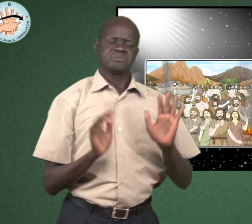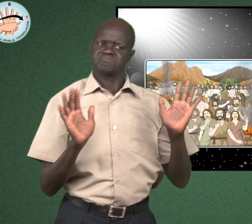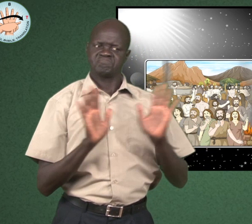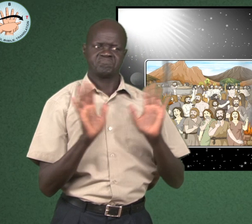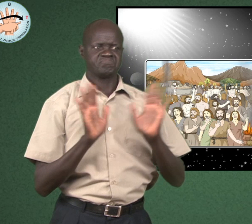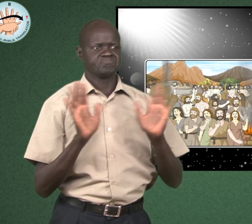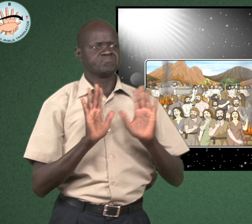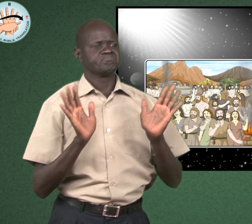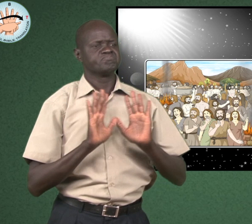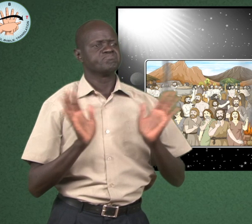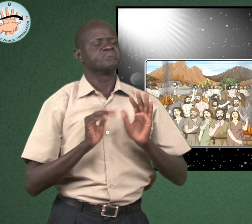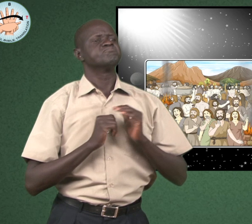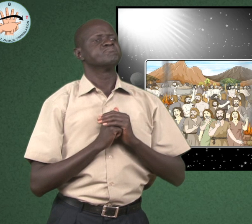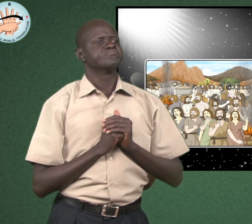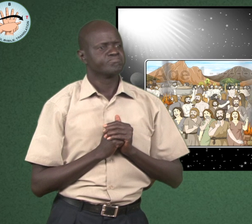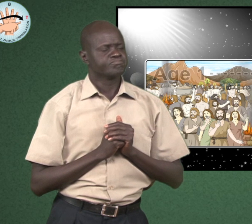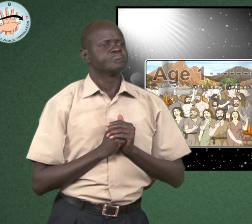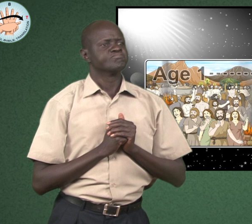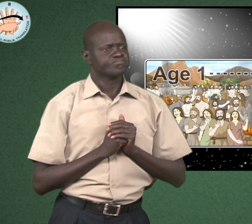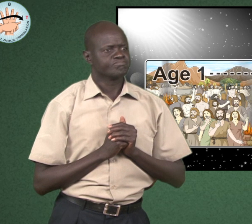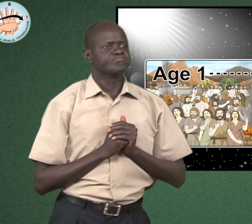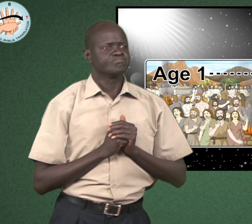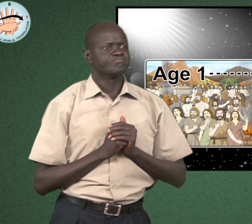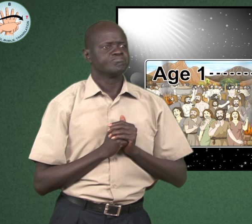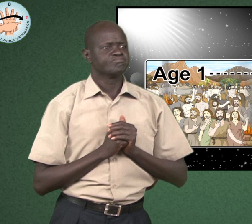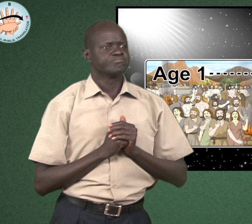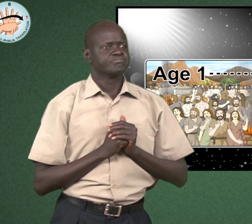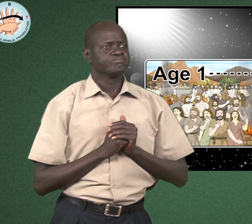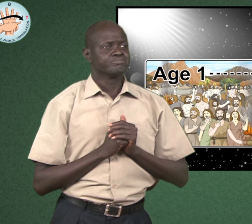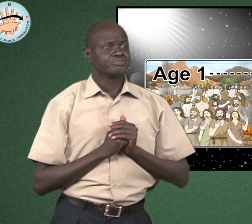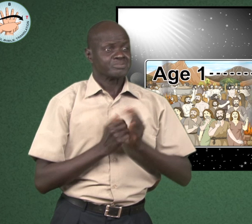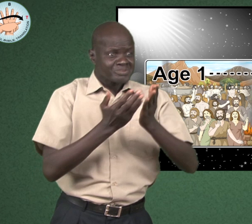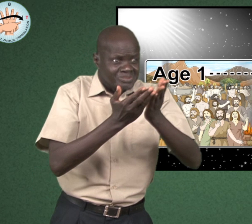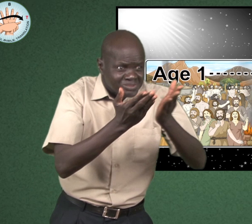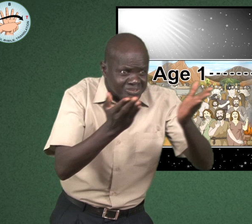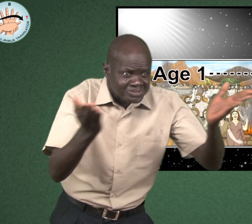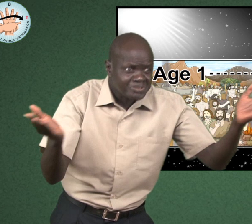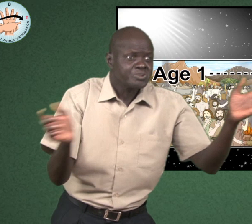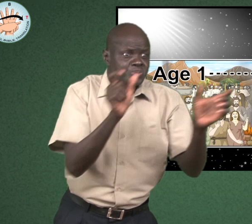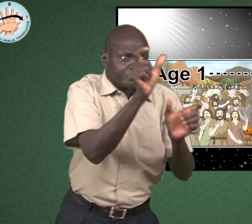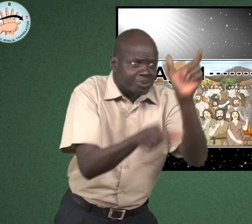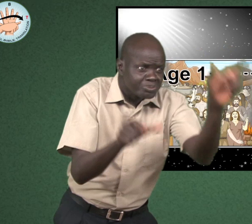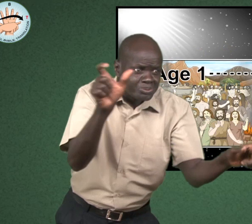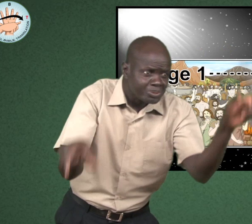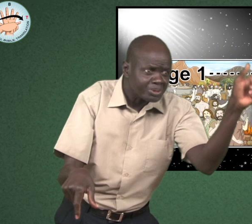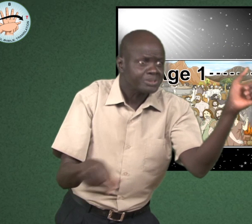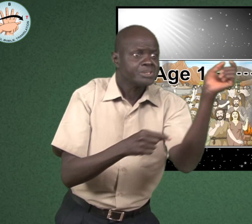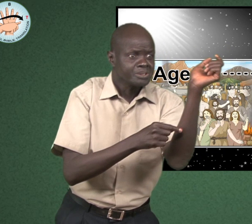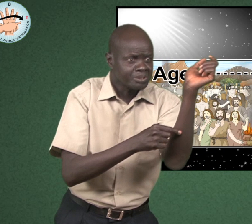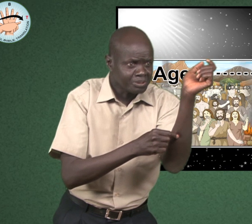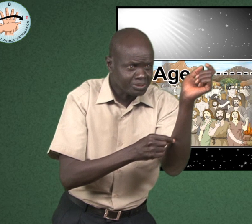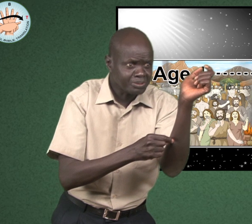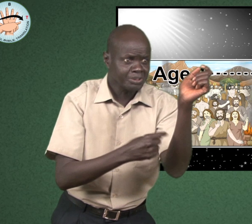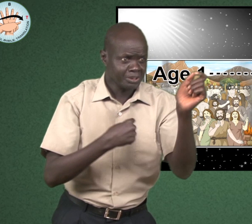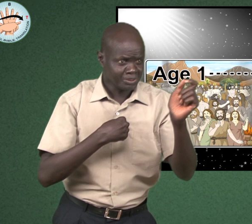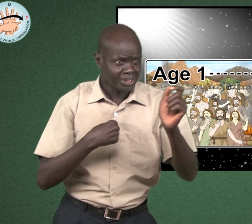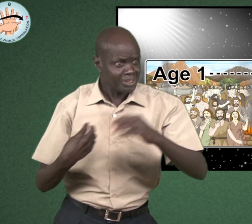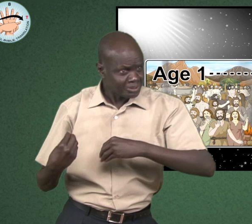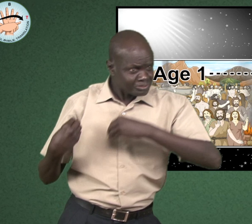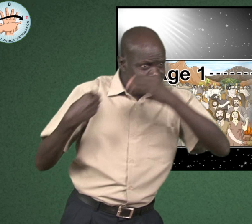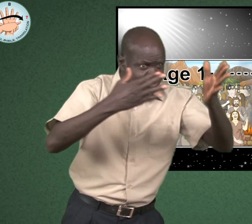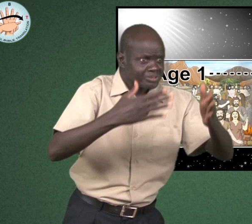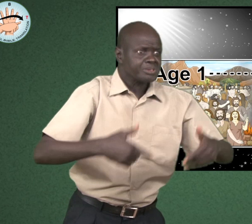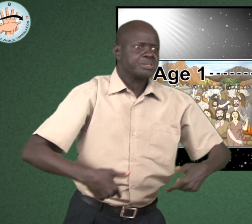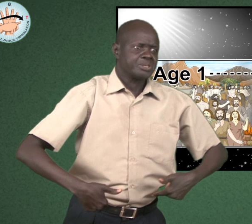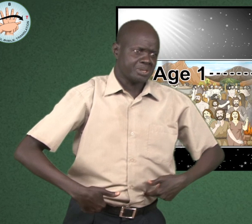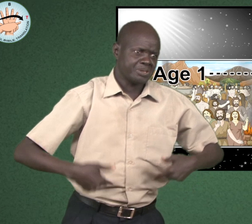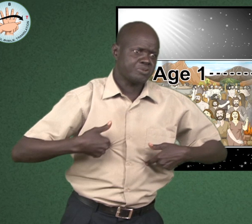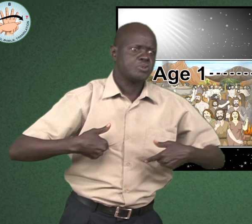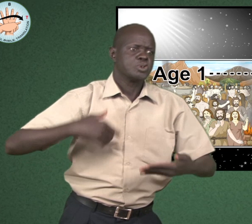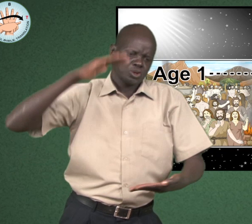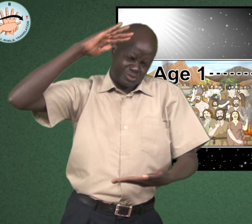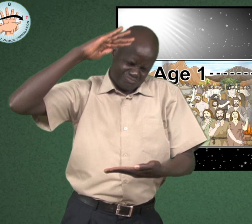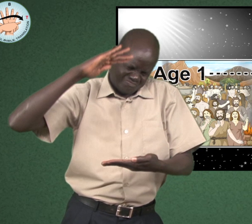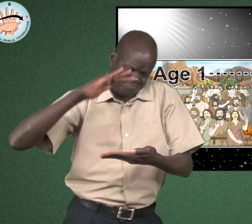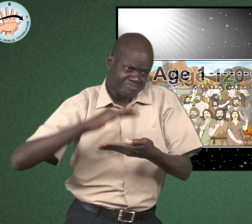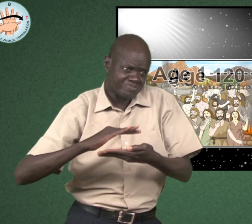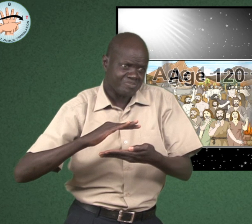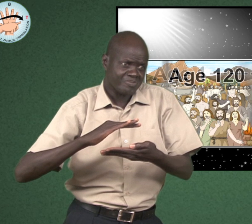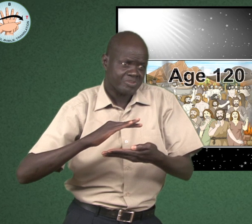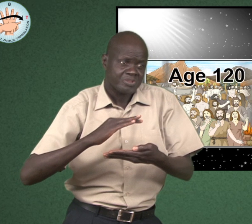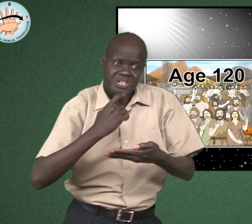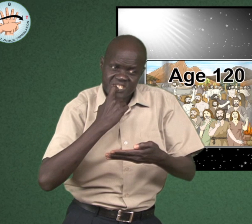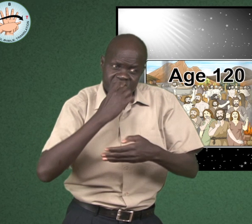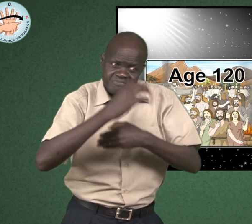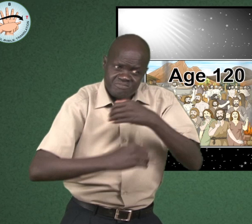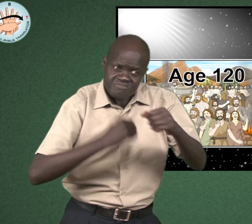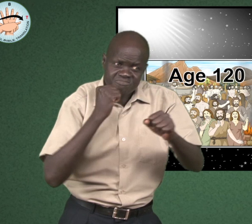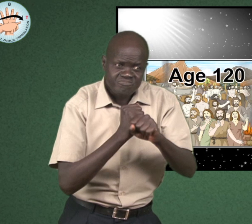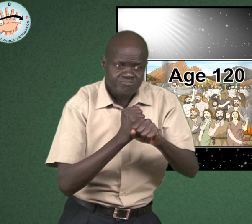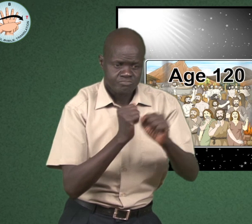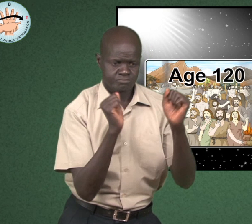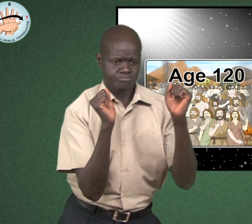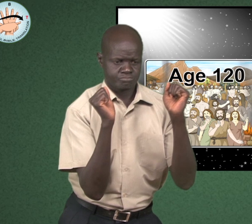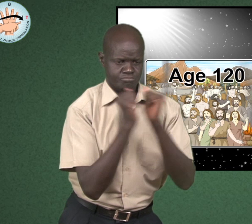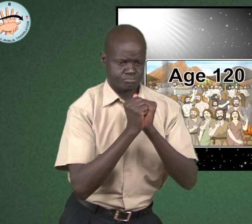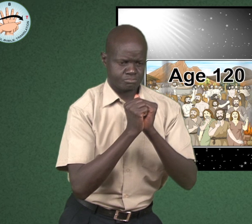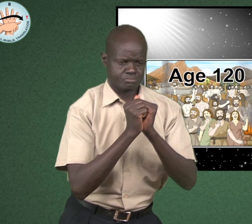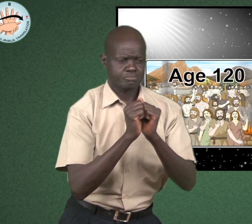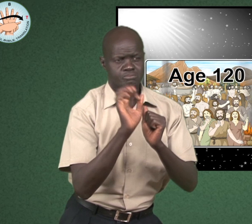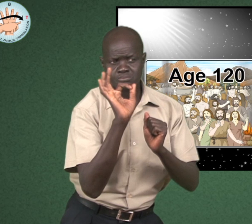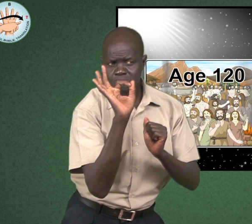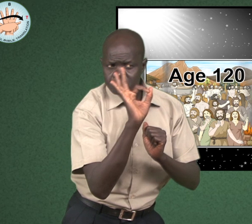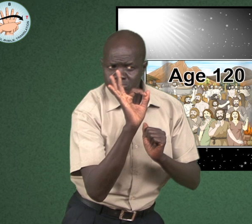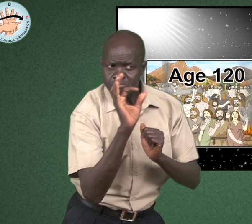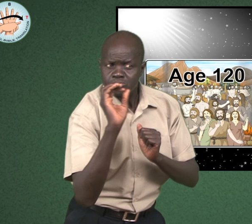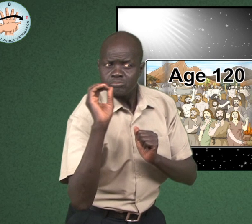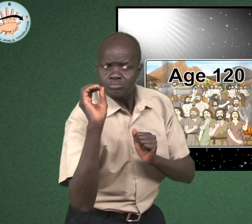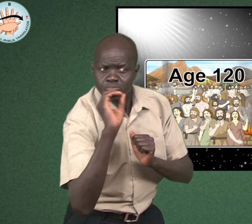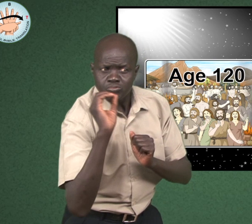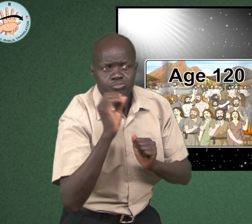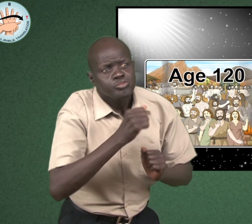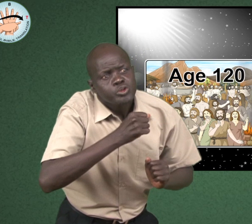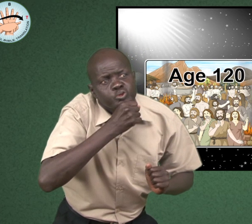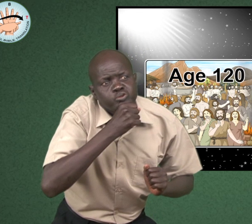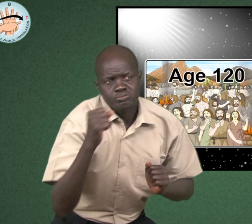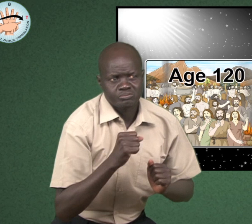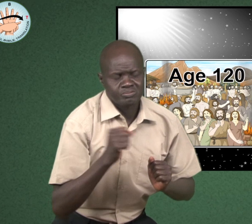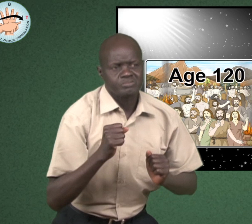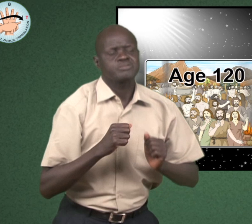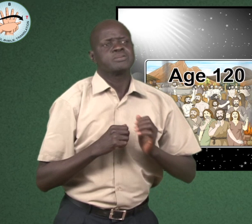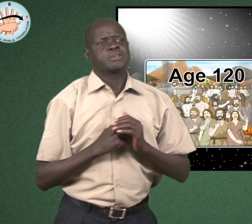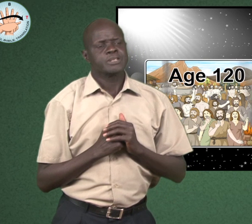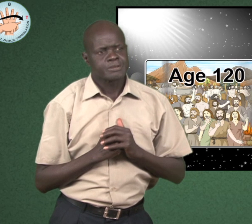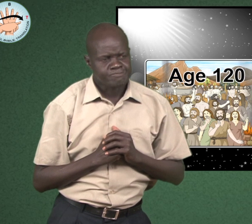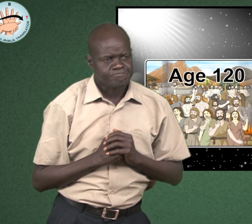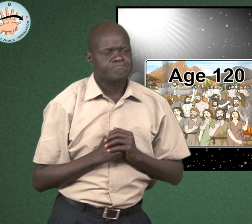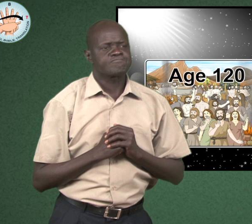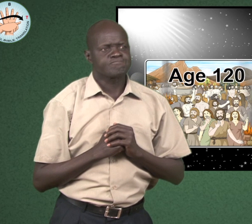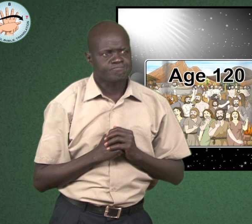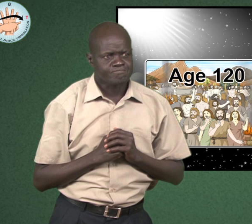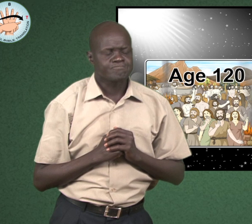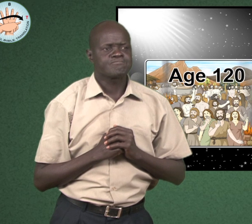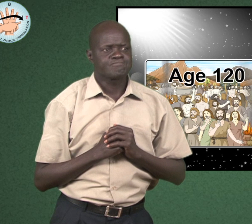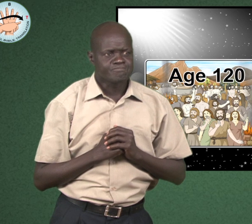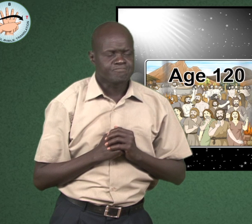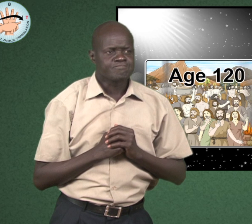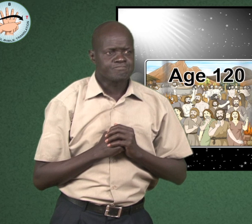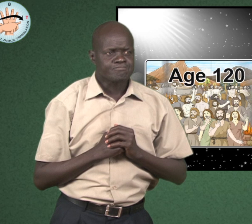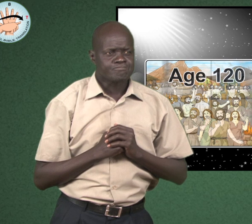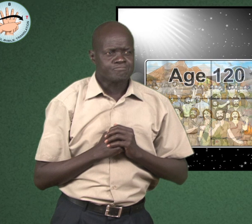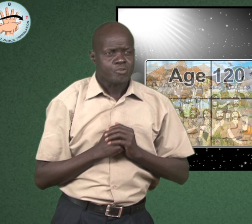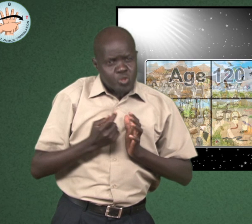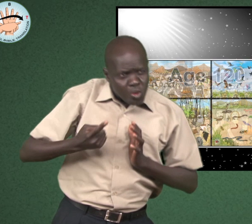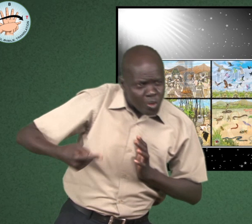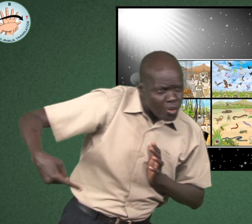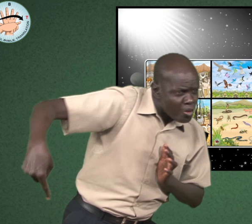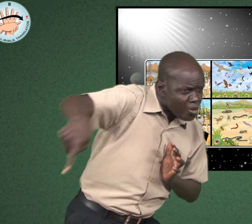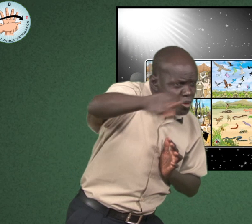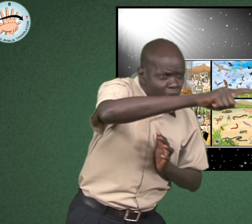his days shall be 120 years.” The Nephilim were on the earth in those days—and afterward as well—when the sons of God had relations with the daughters of men. And they bore them children who became the mighty men of old, men of renown. Then the LORD saw that the wickedness of man was great upon the earth, and that every inclination of the thoughts of his heart was altogether evil all the time. And the LORD regretted that He had made man on the earth, and He was grieved in His heart.